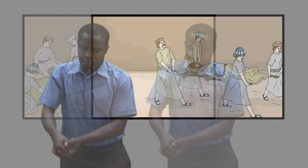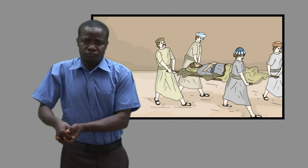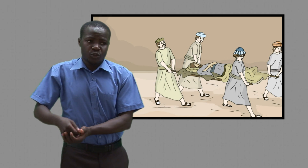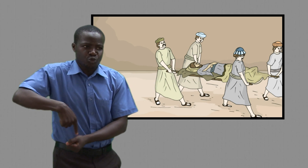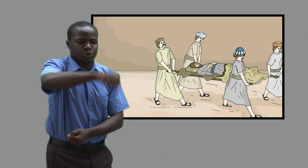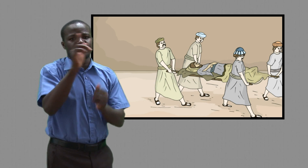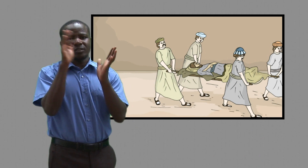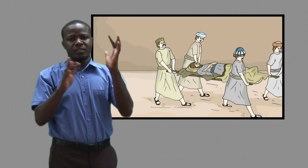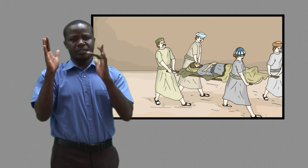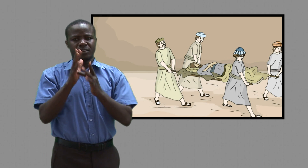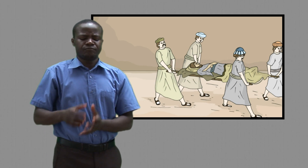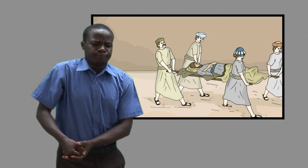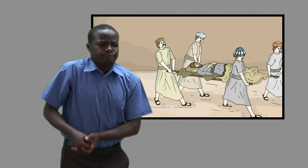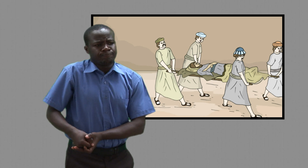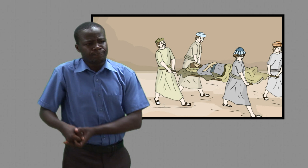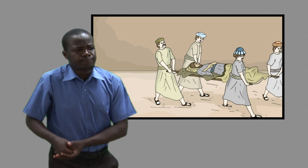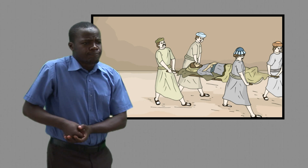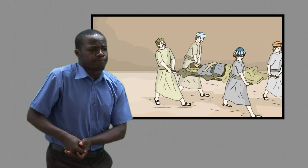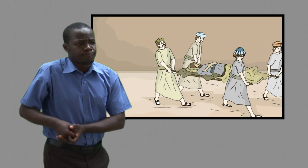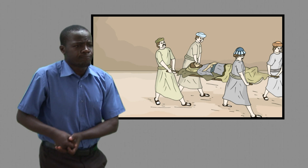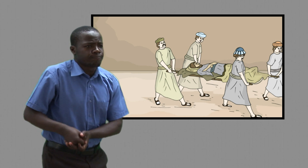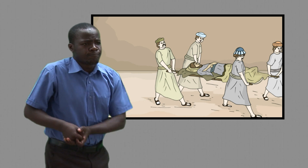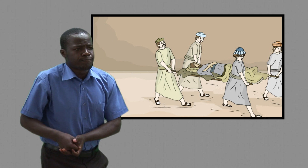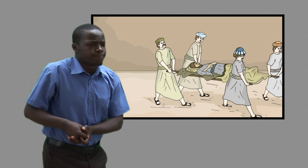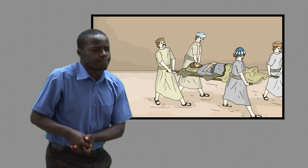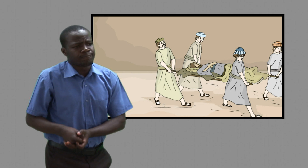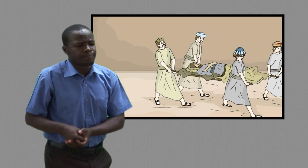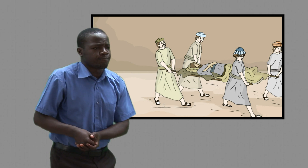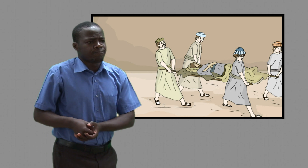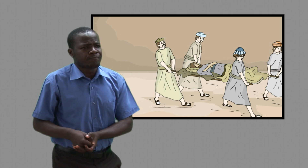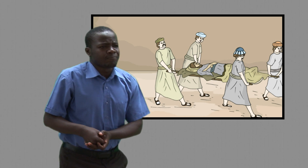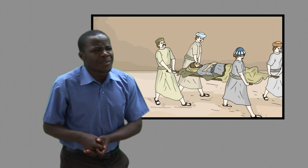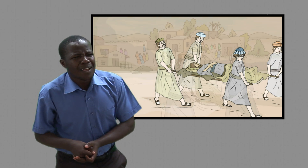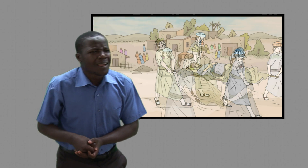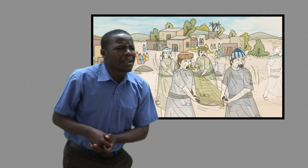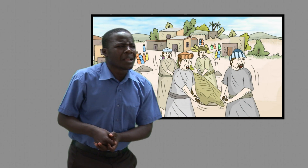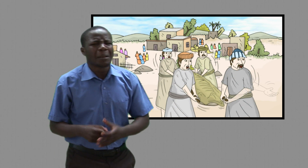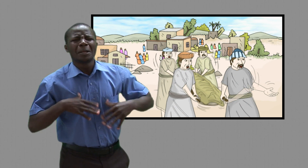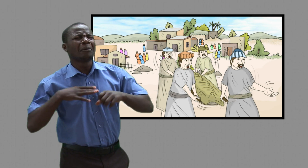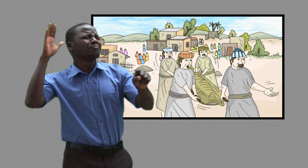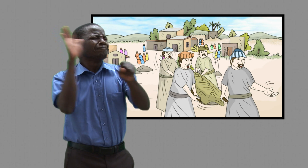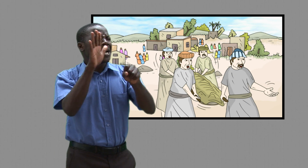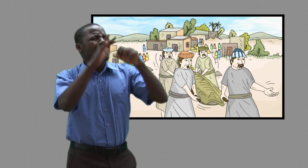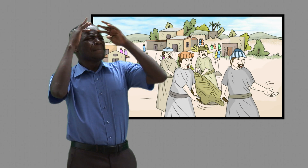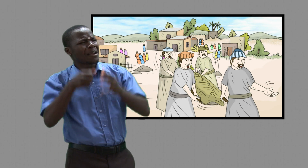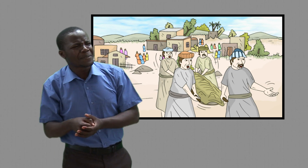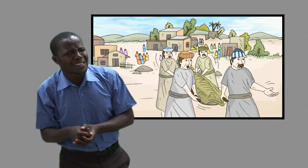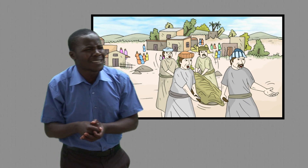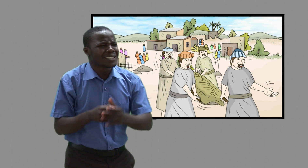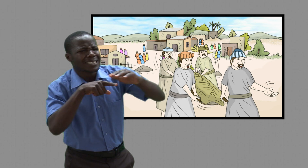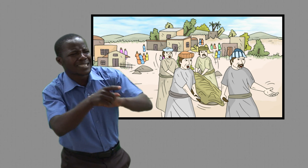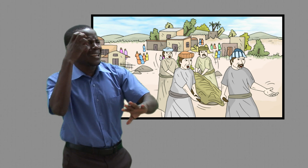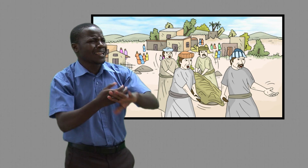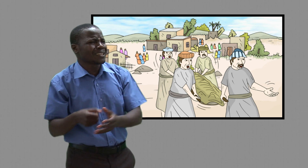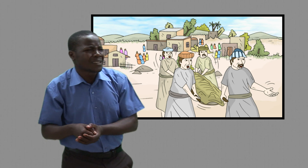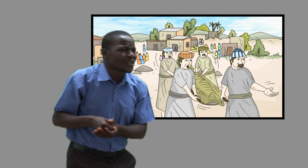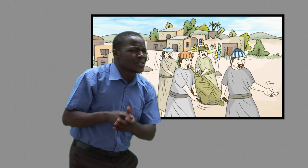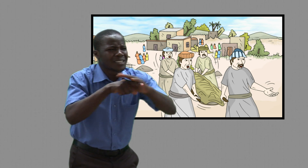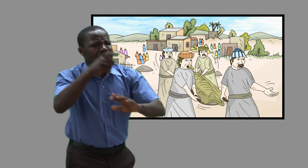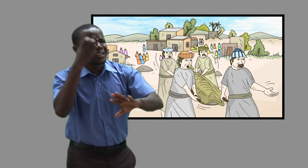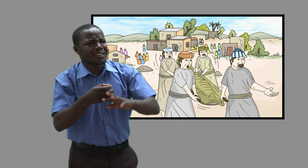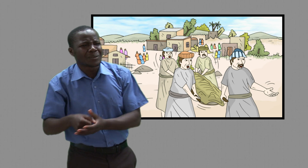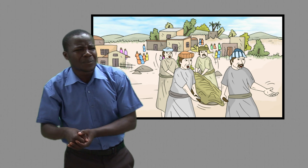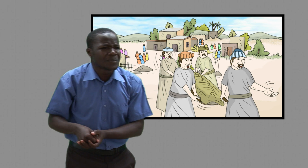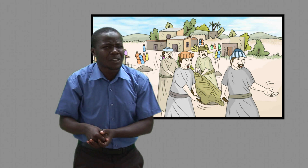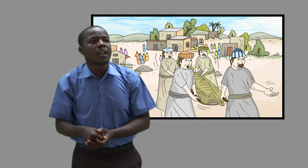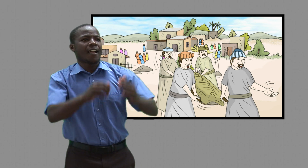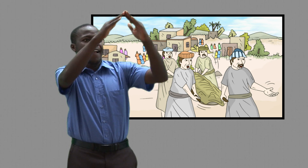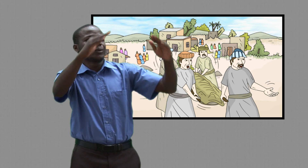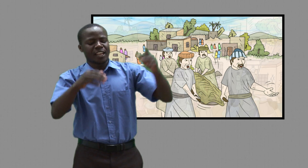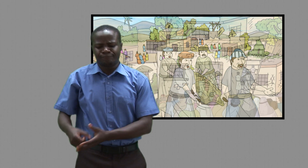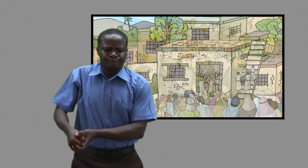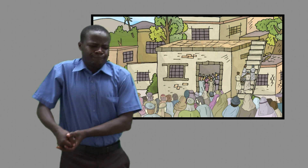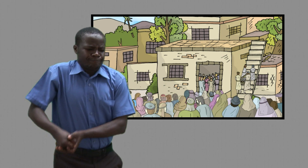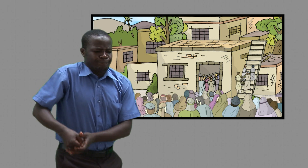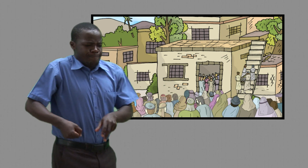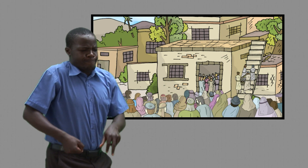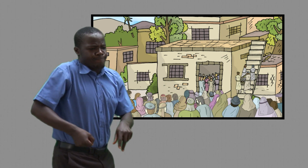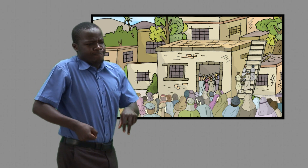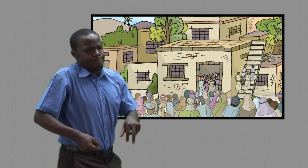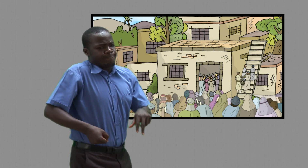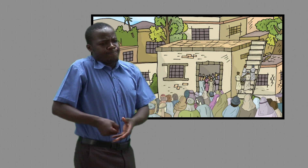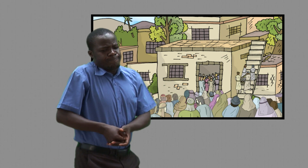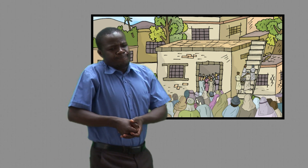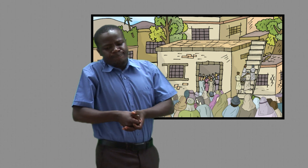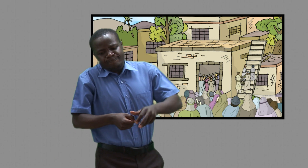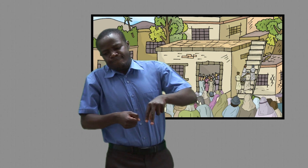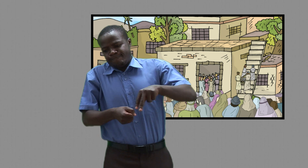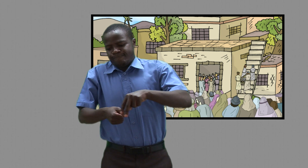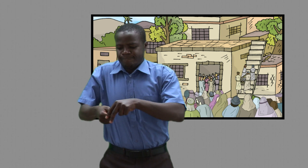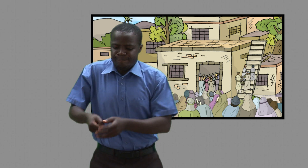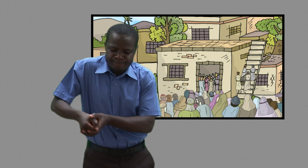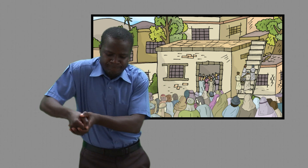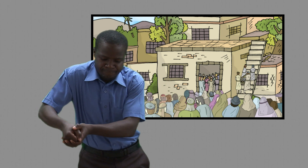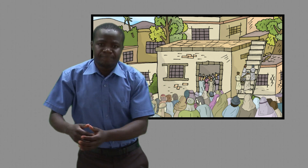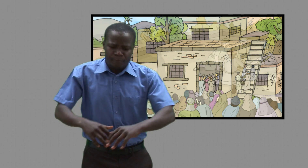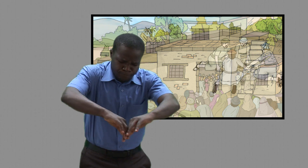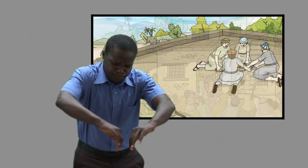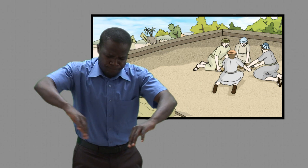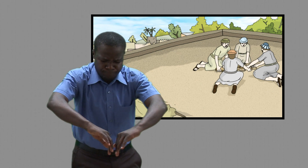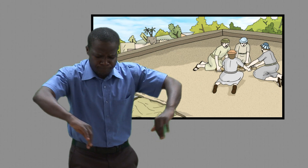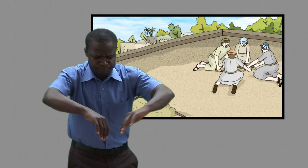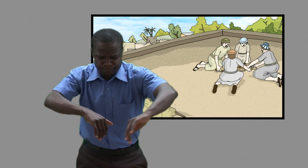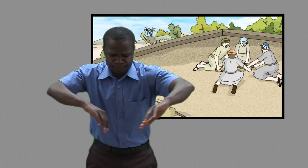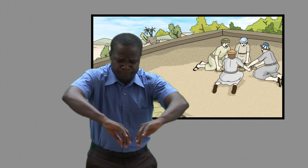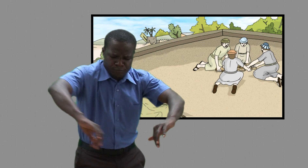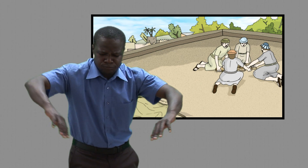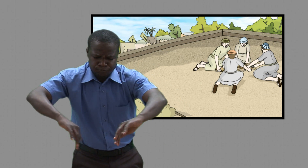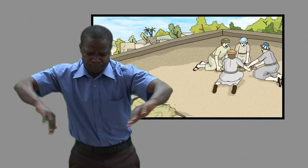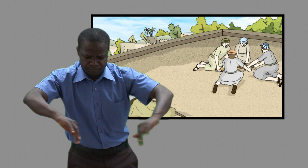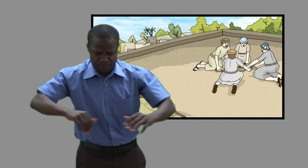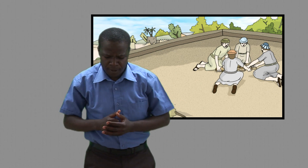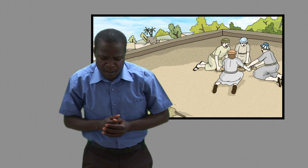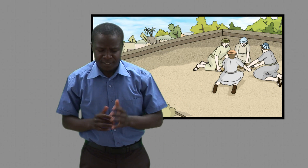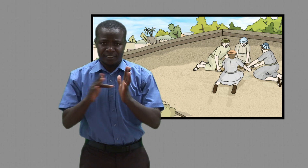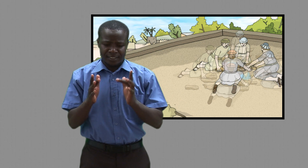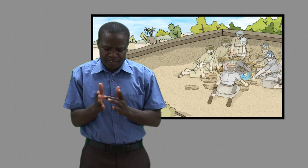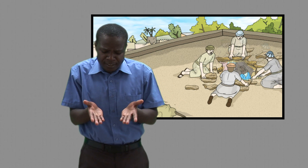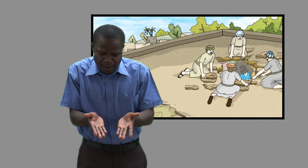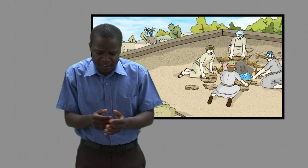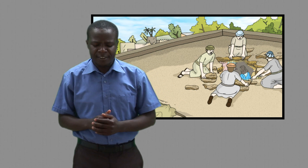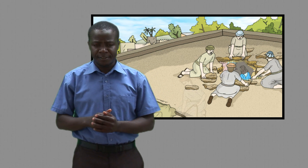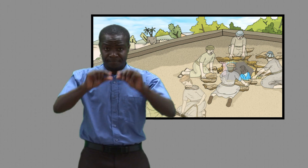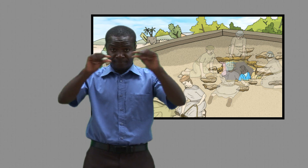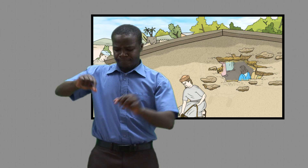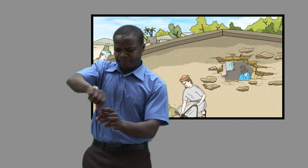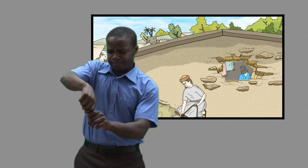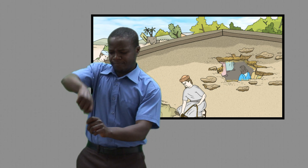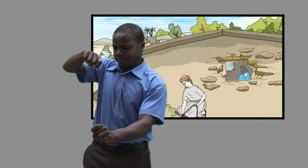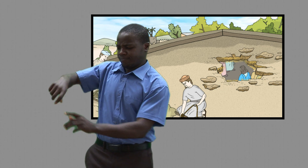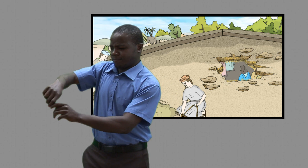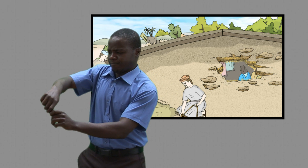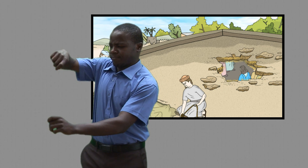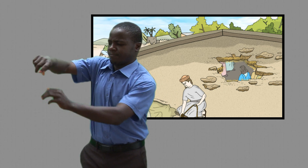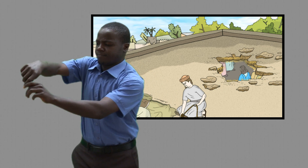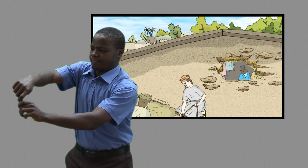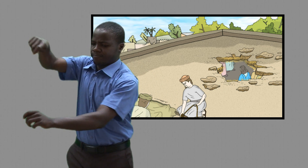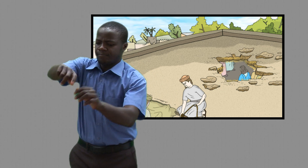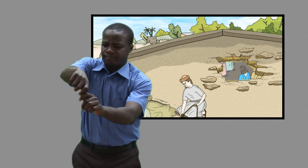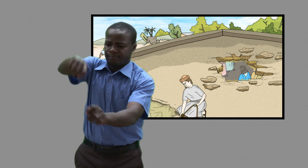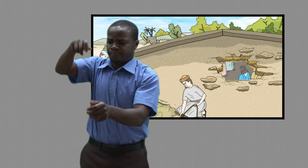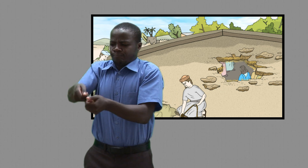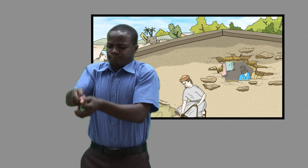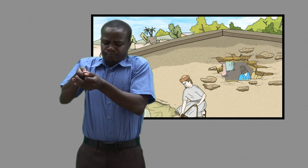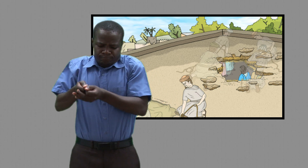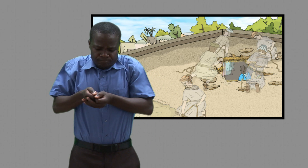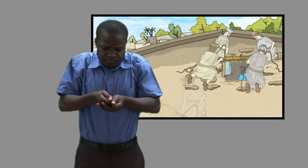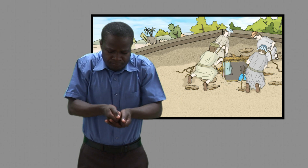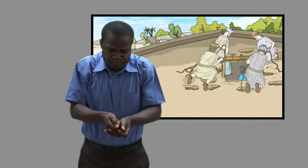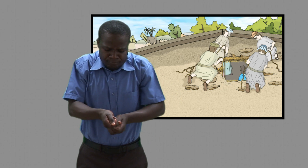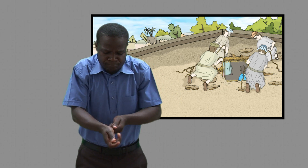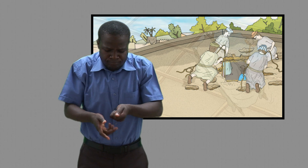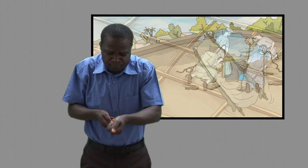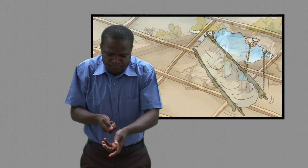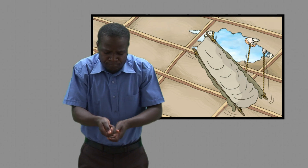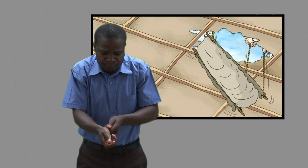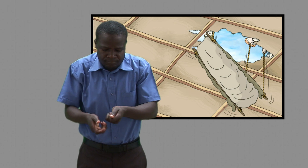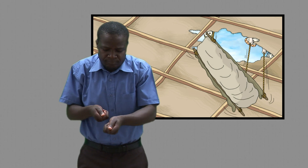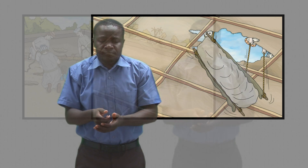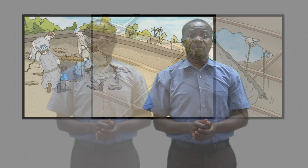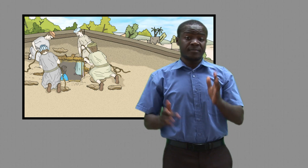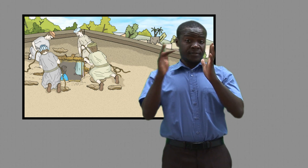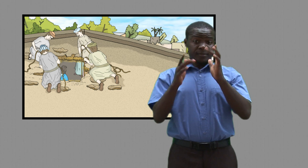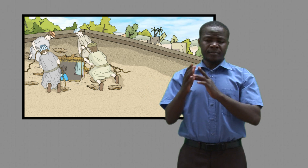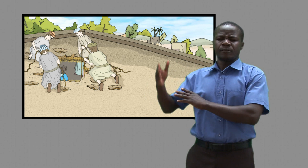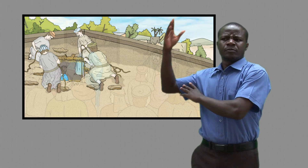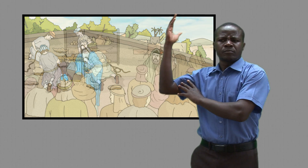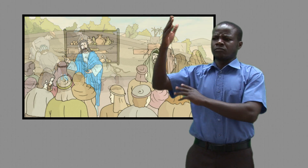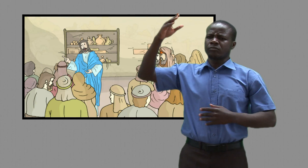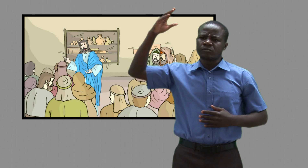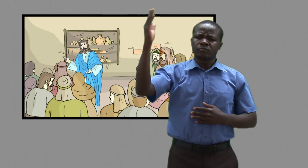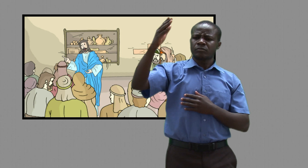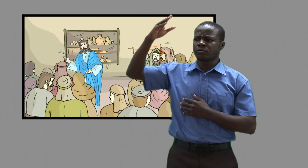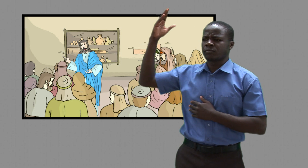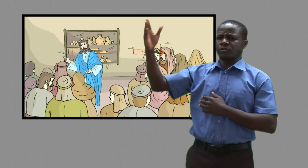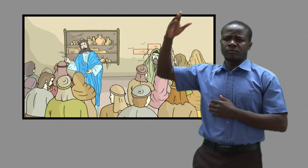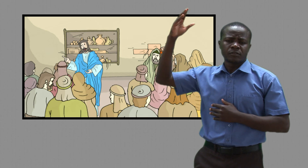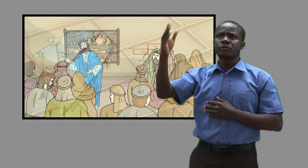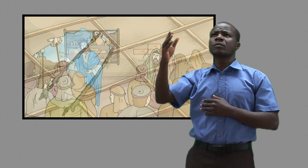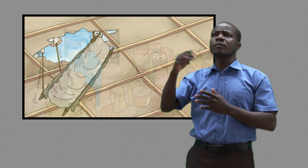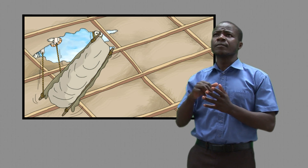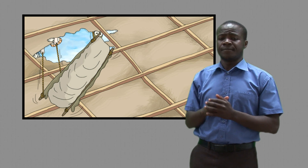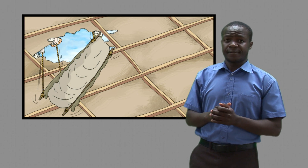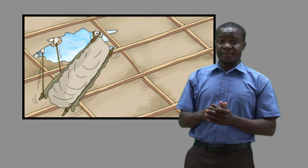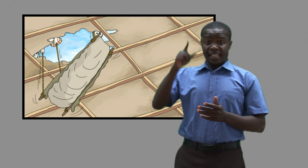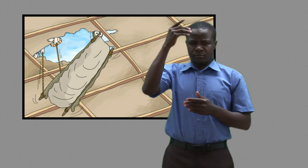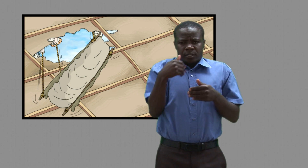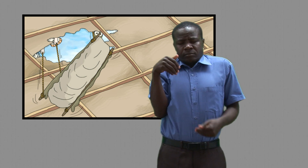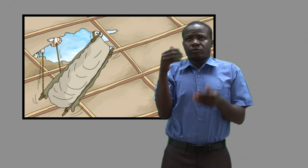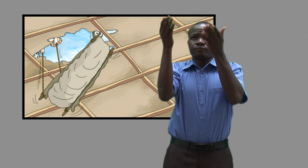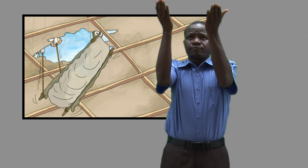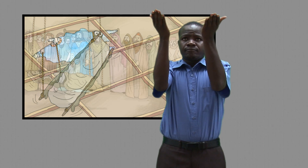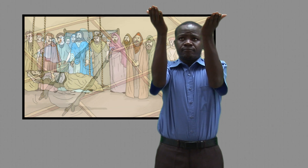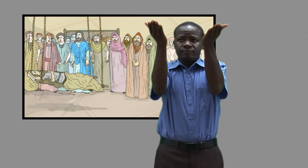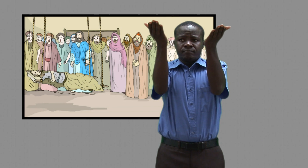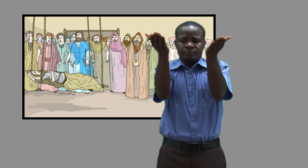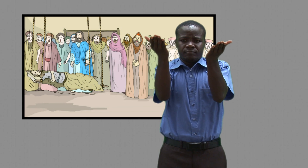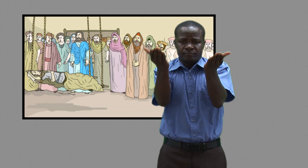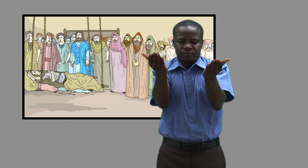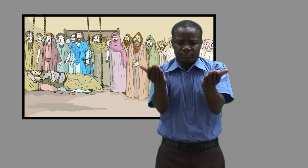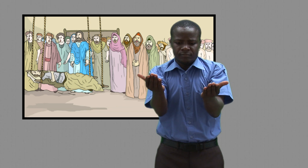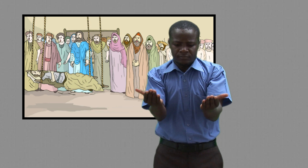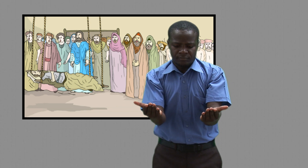Since they were unable to get to Jesus through the crowd, they uncovered the roof above Him, made an opening, and lowered the paralytic on his mat.